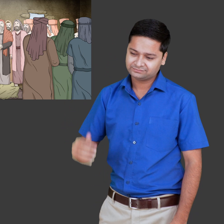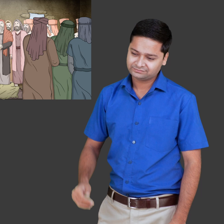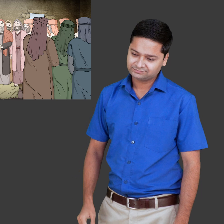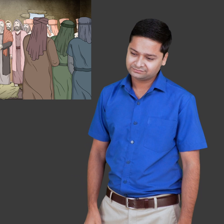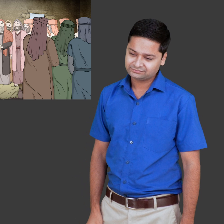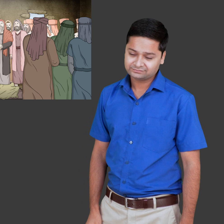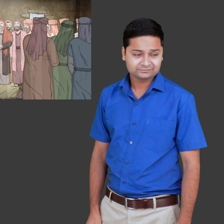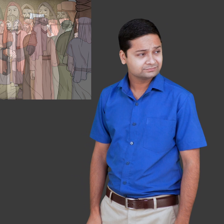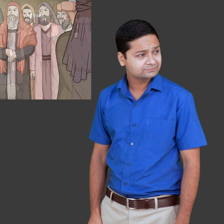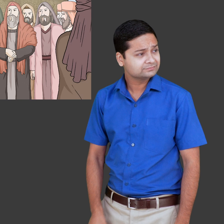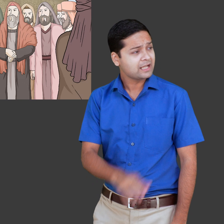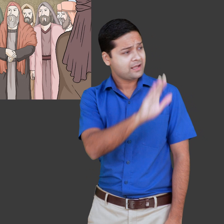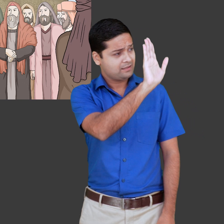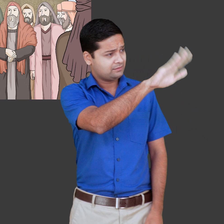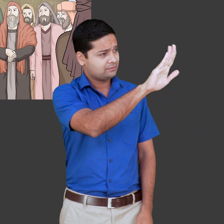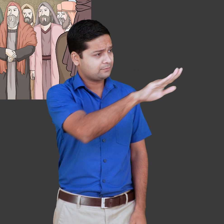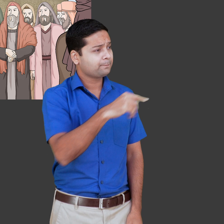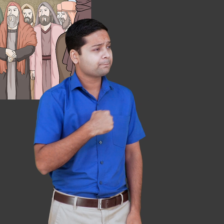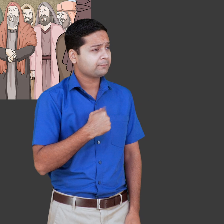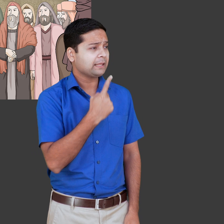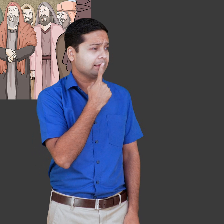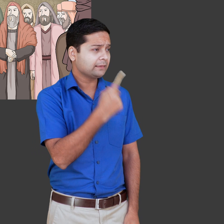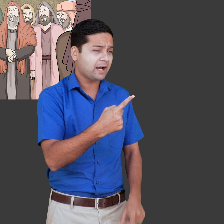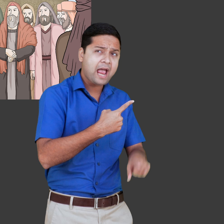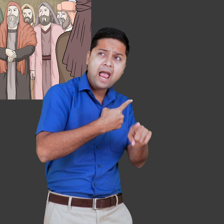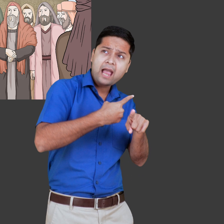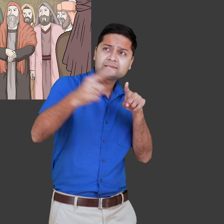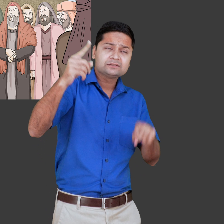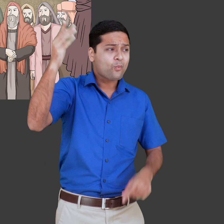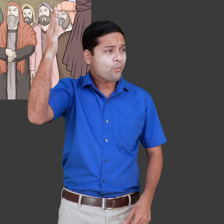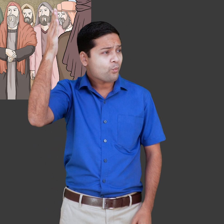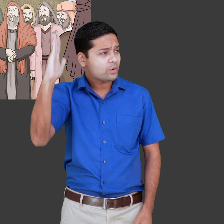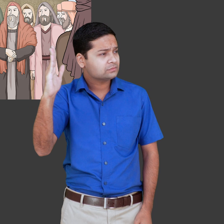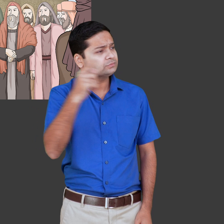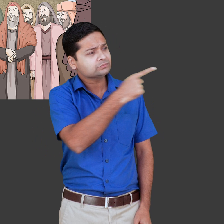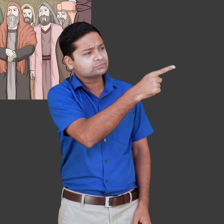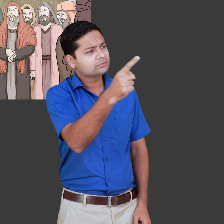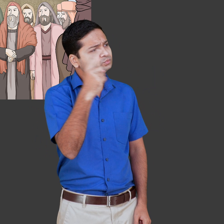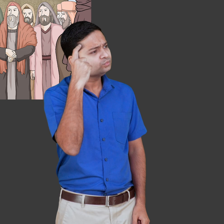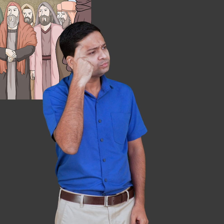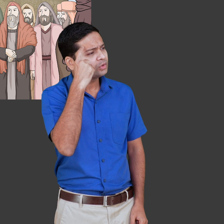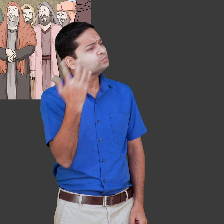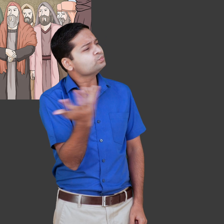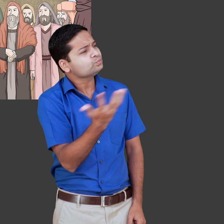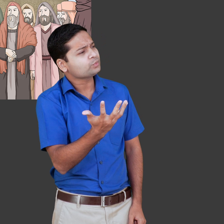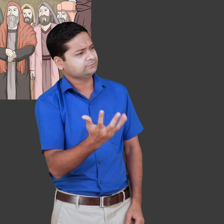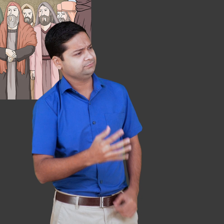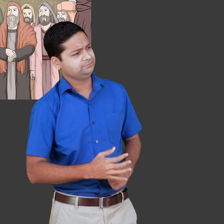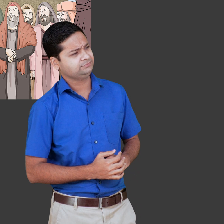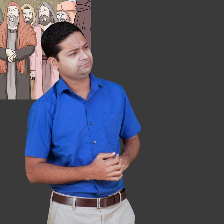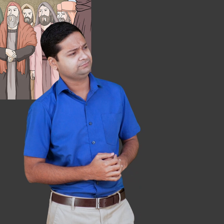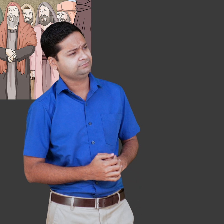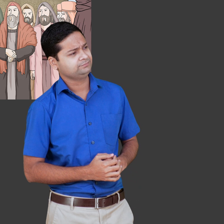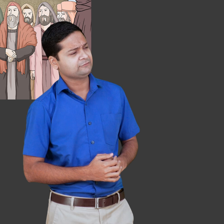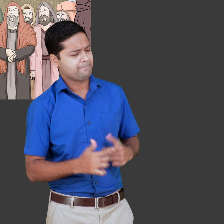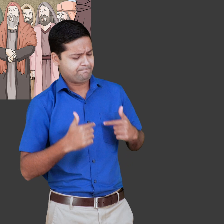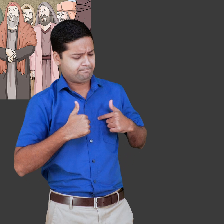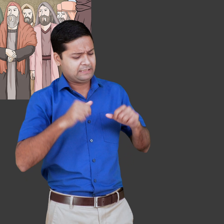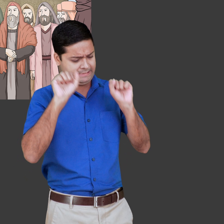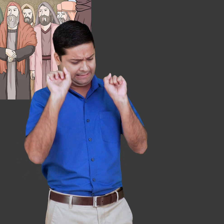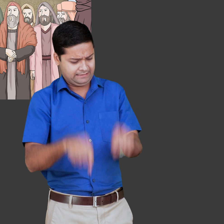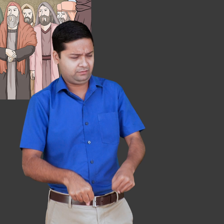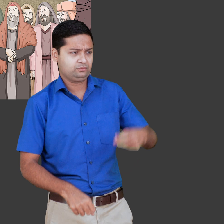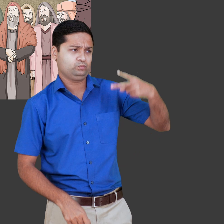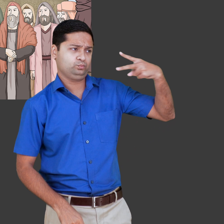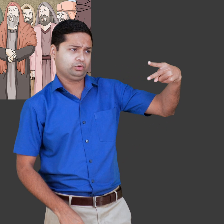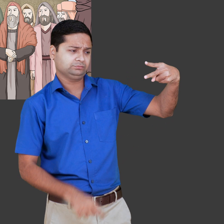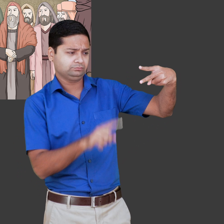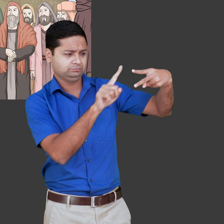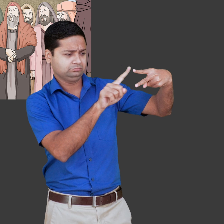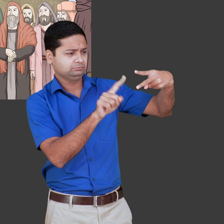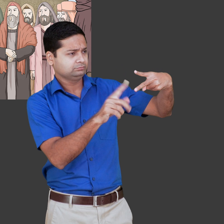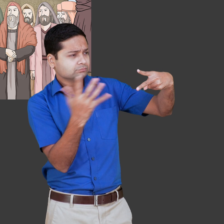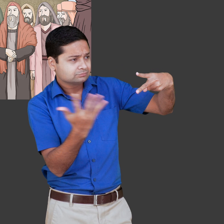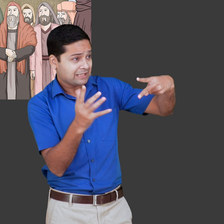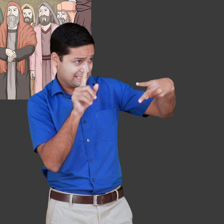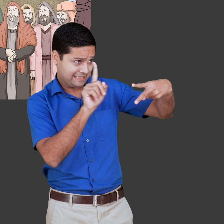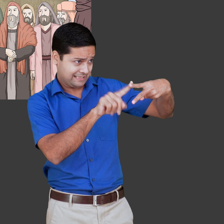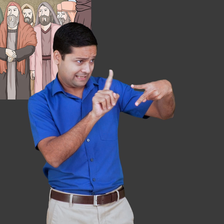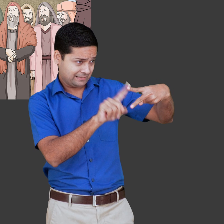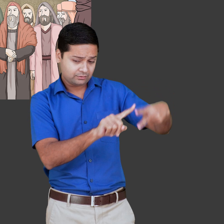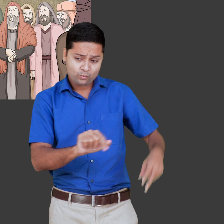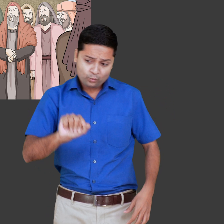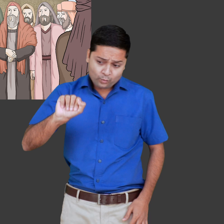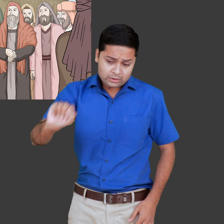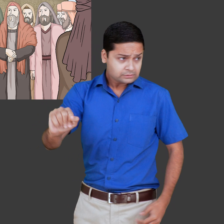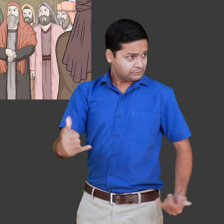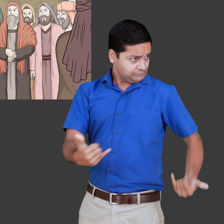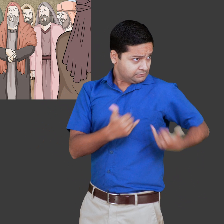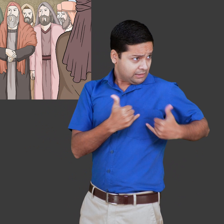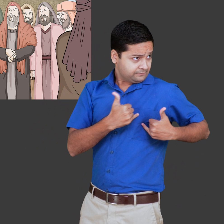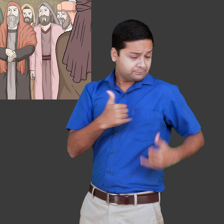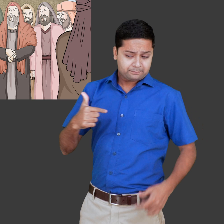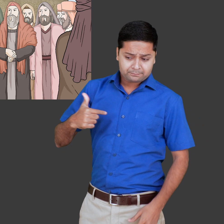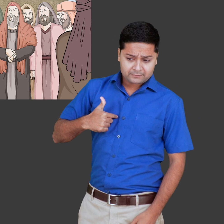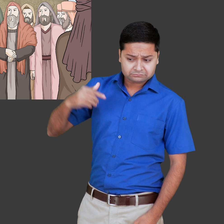“Why are you thinking these things in your hearts?” He asked.